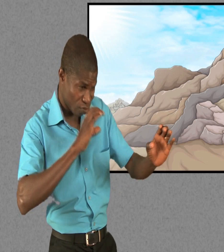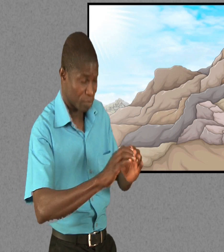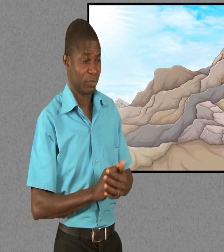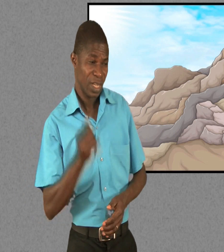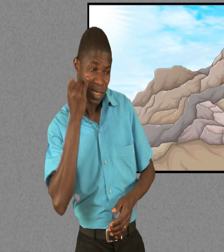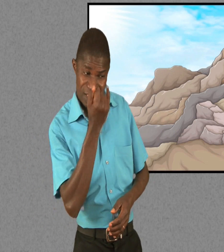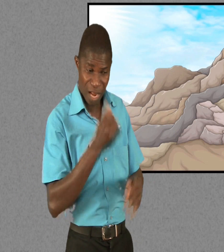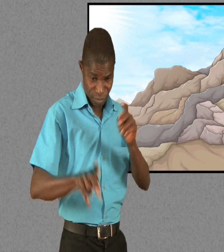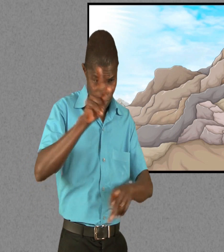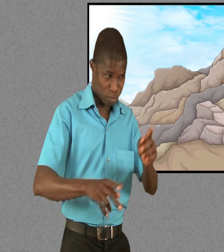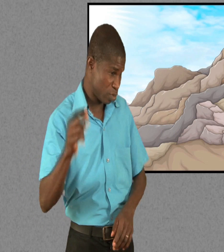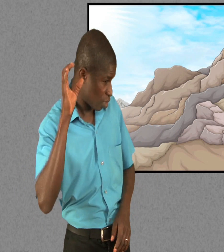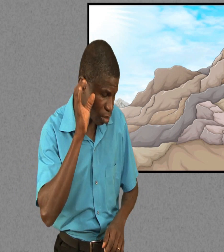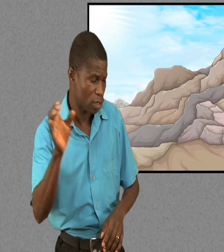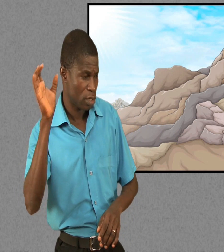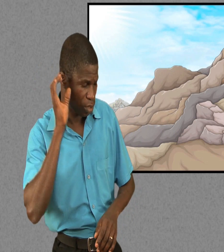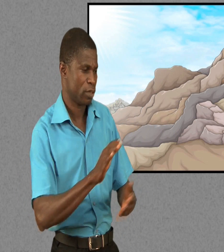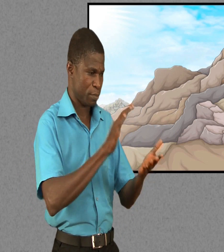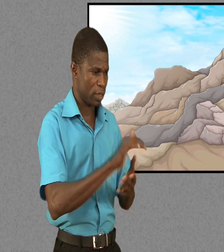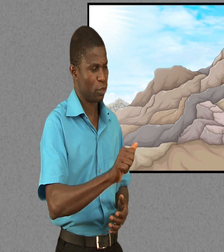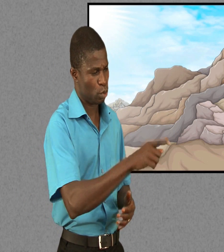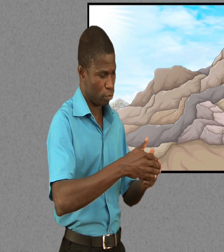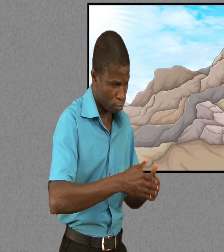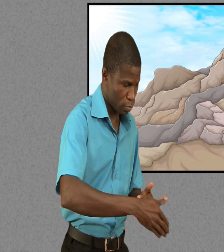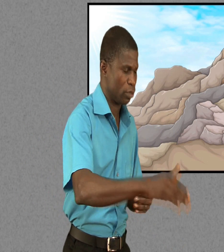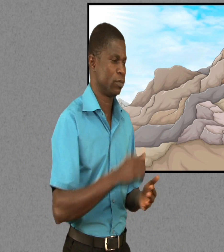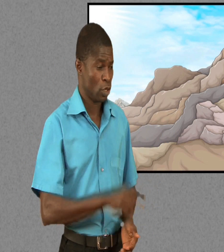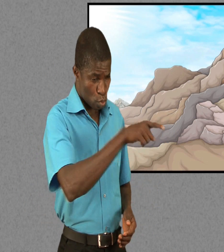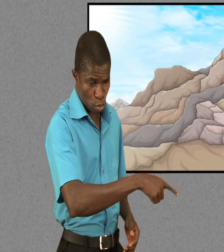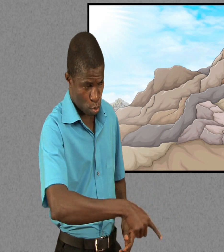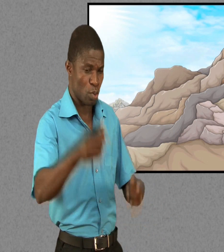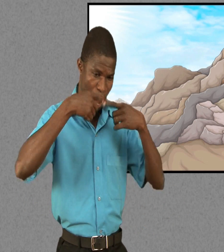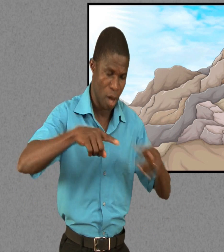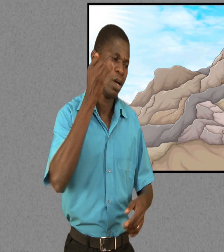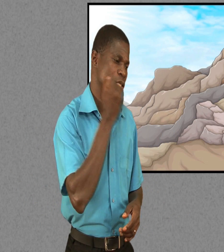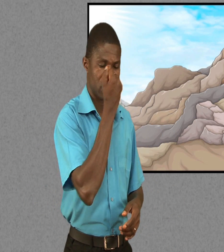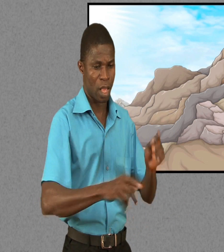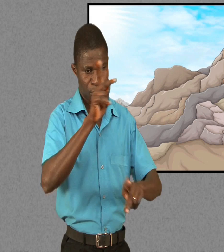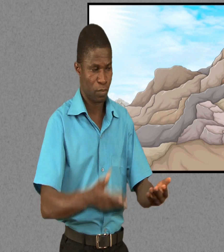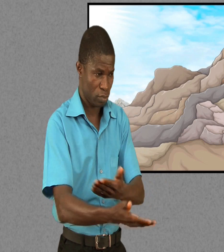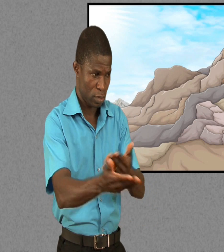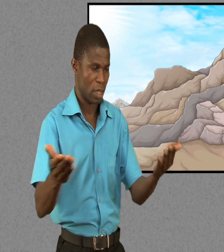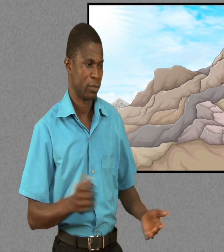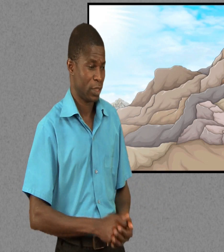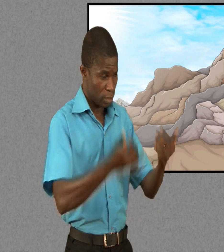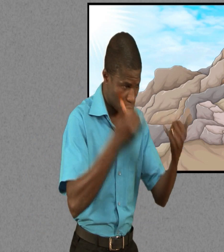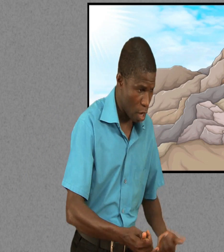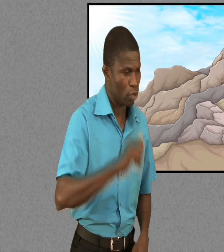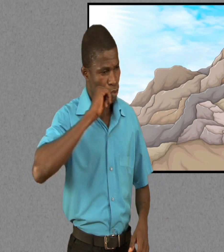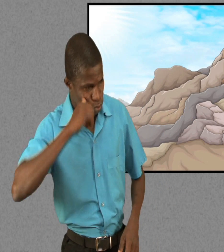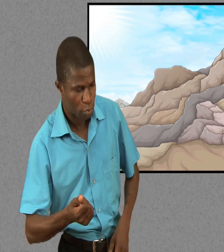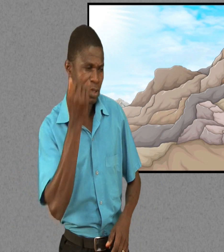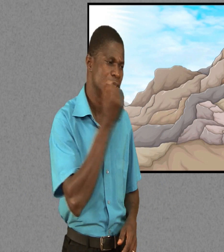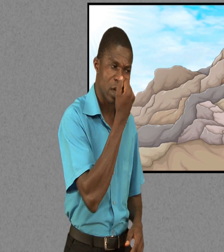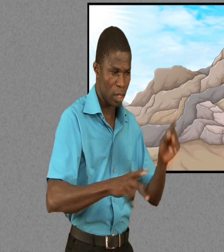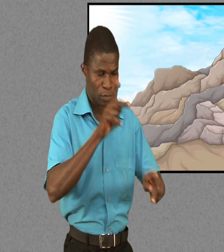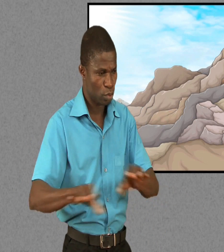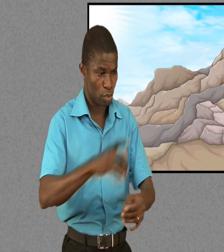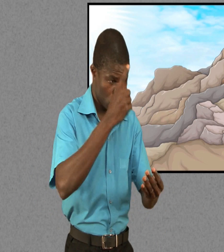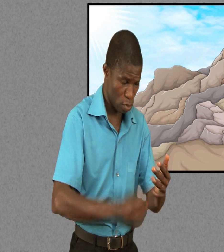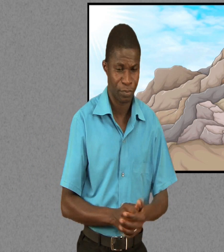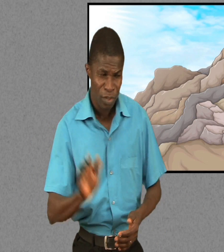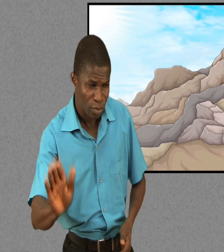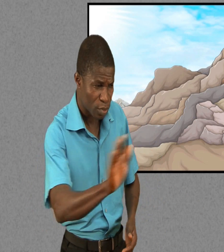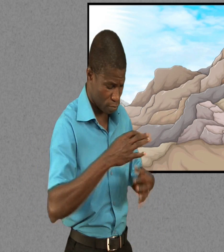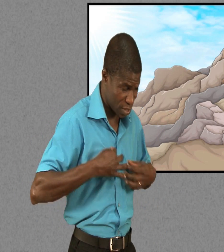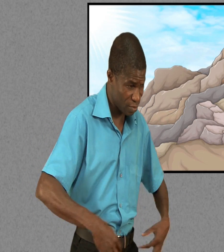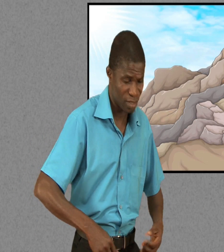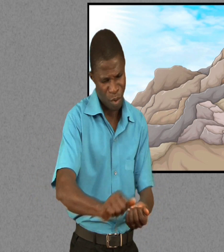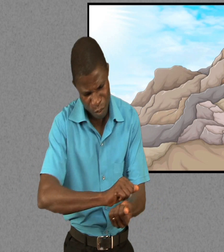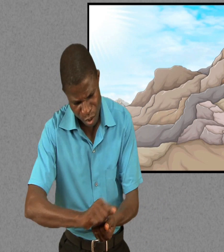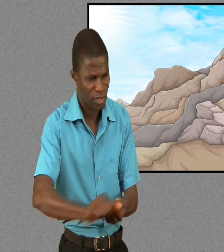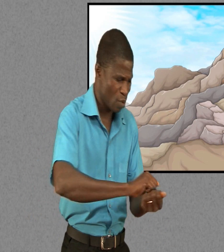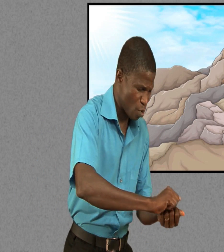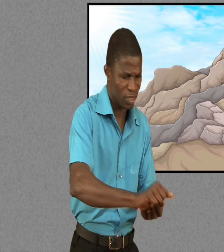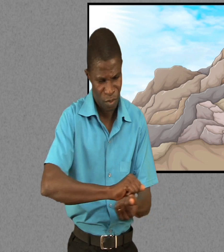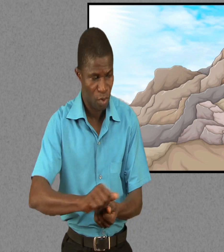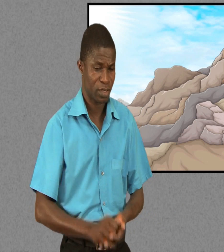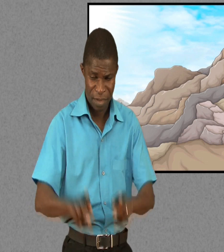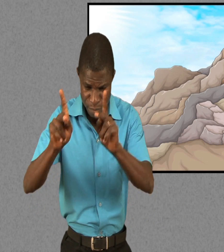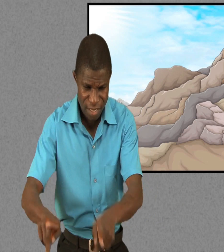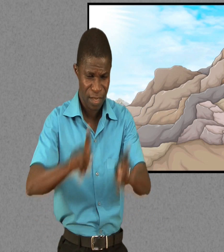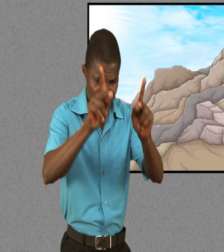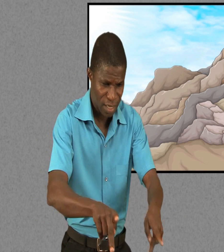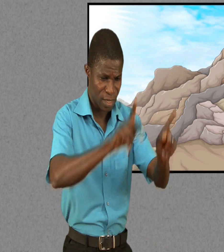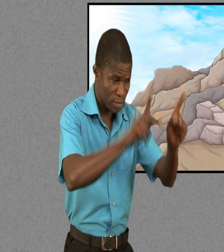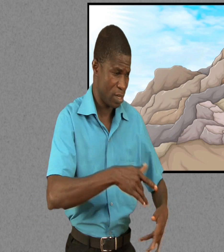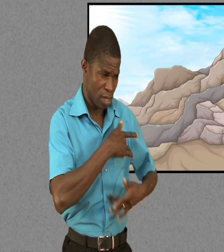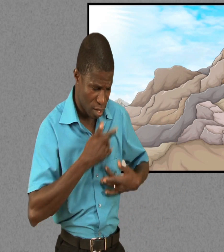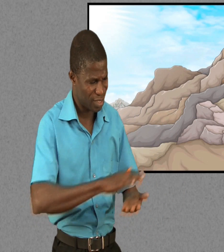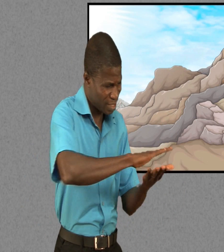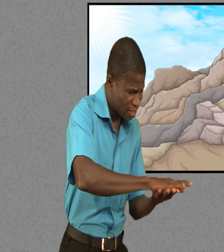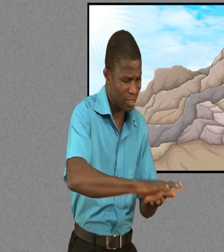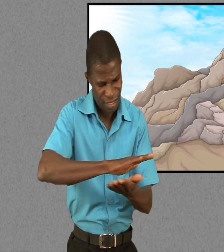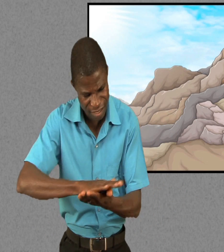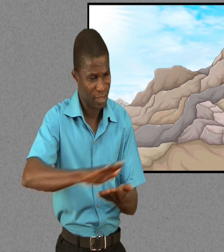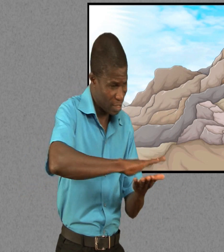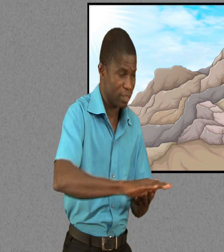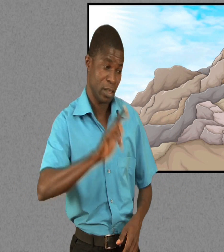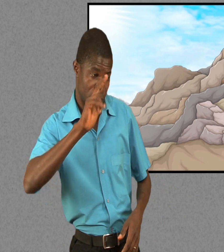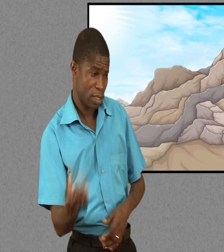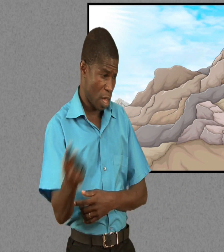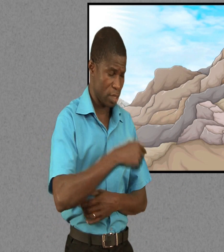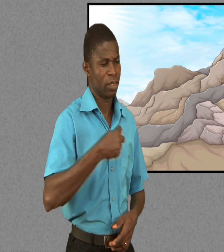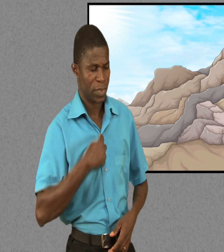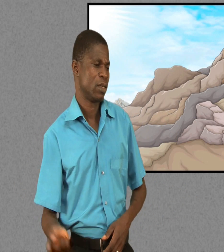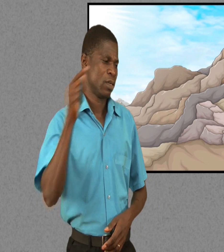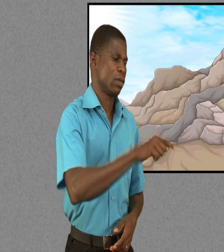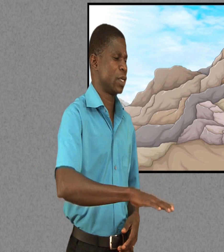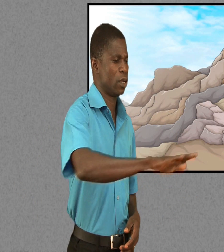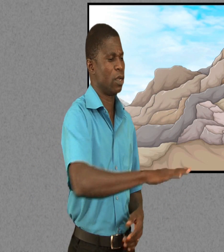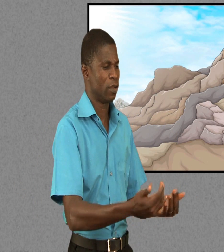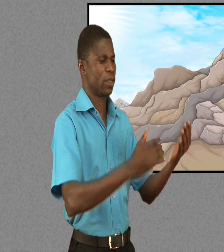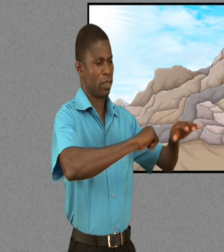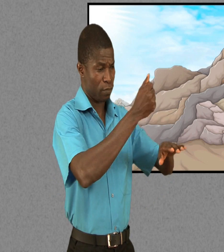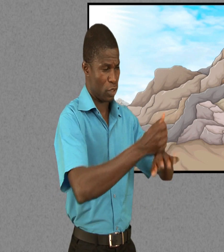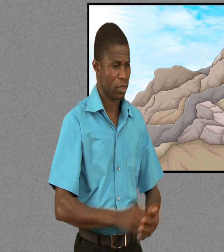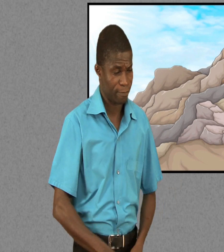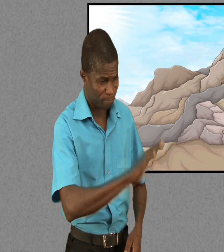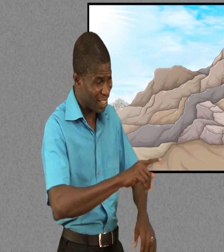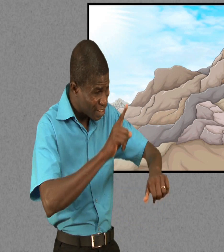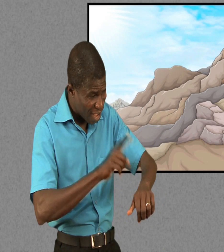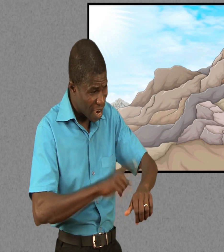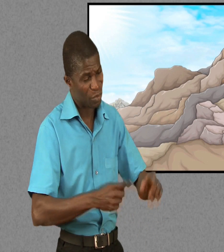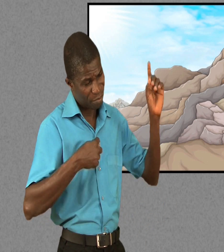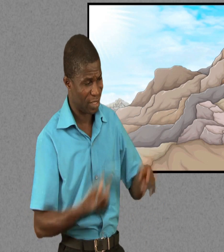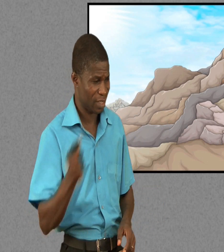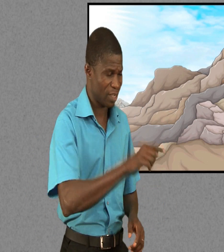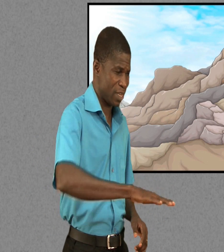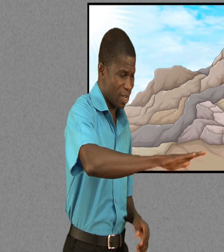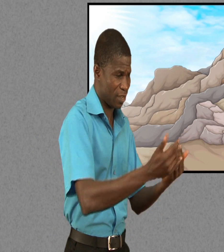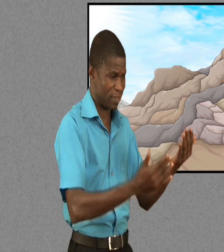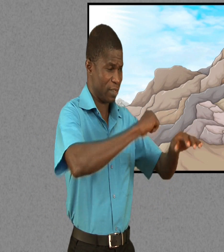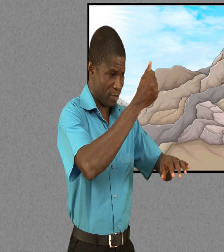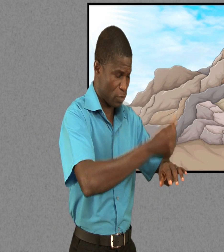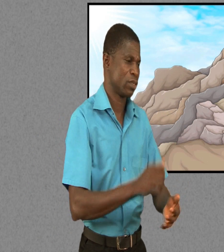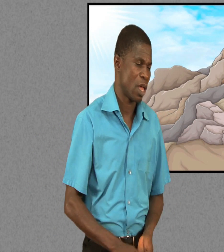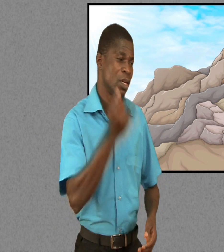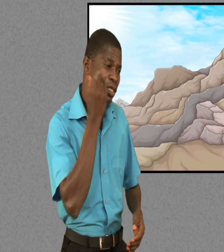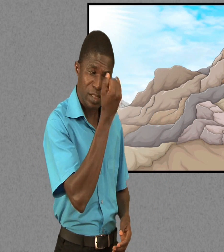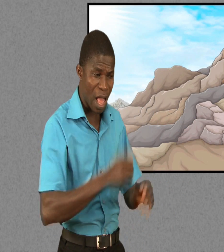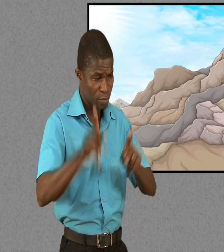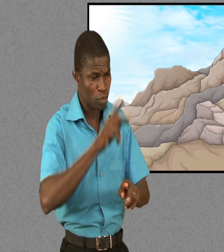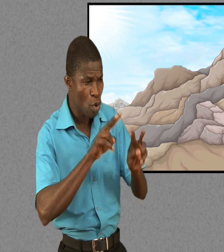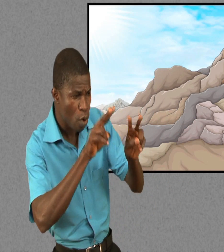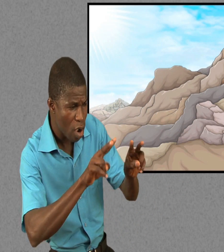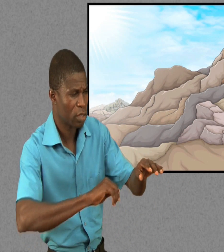And Moses relayed to the LORD what the people had said. Then the LORD said to Moses, “Go to the people and consecrate them today and tomorrow.